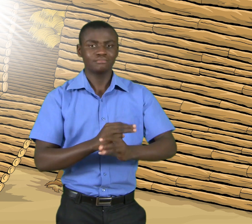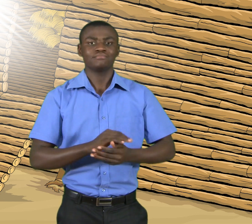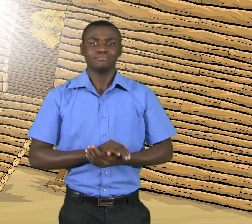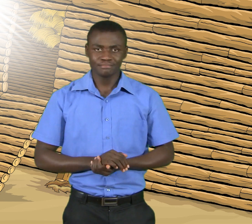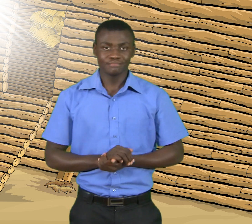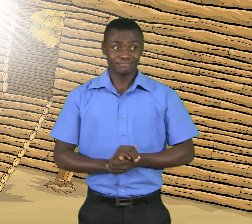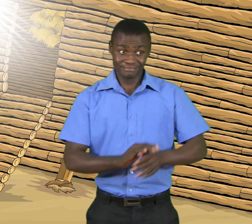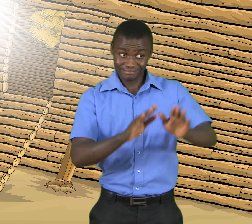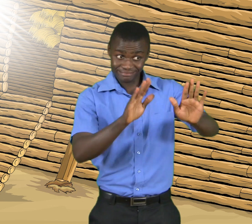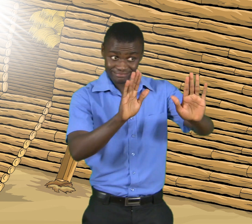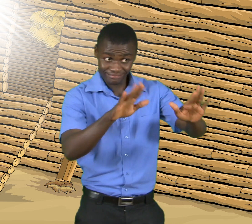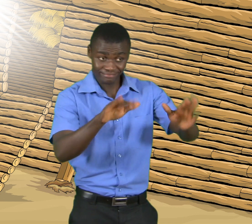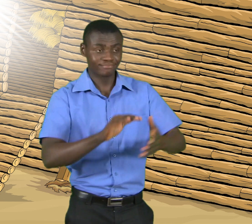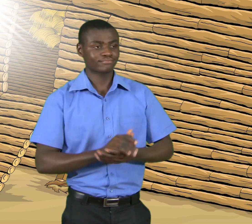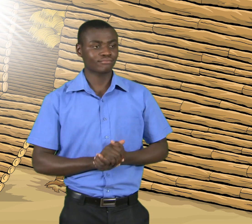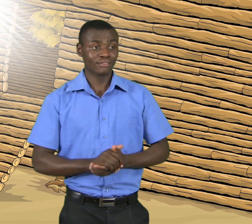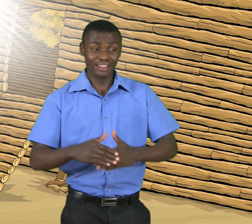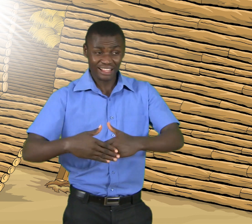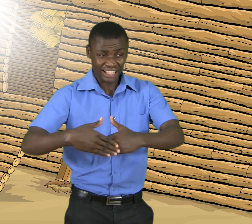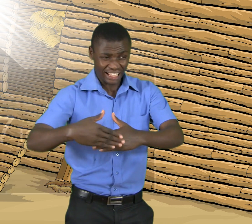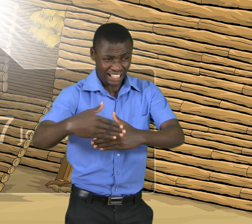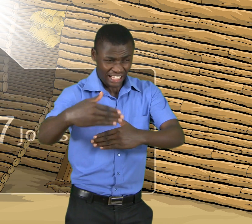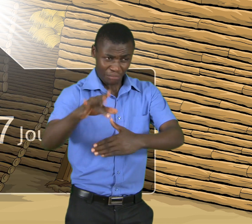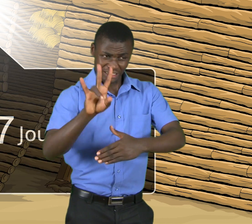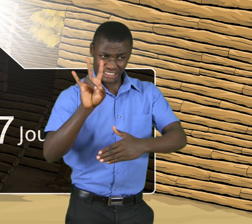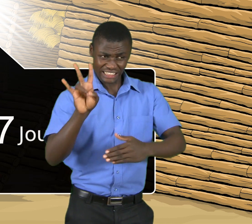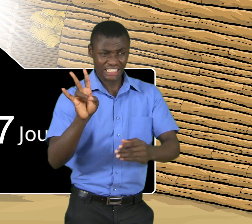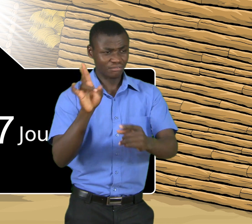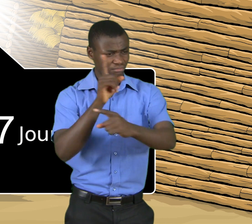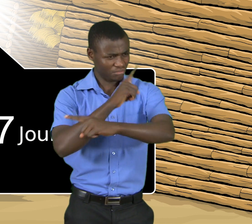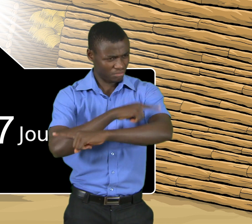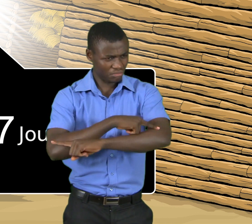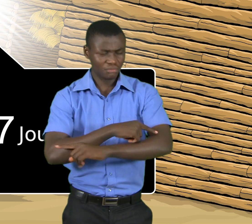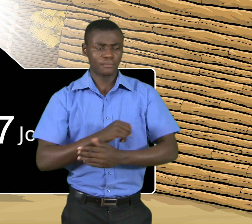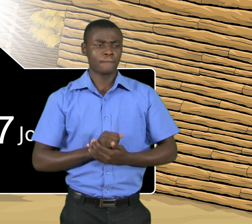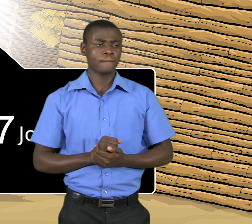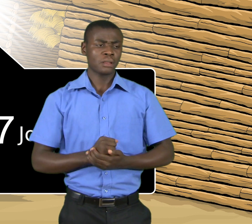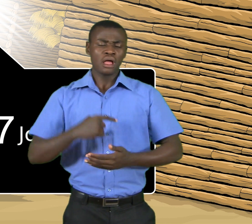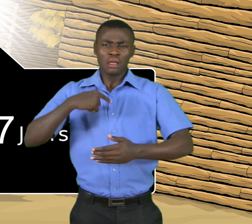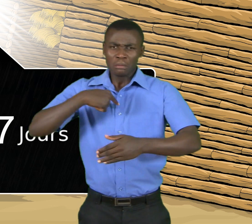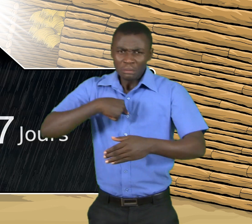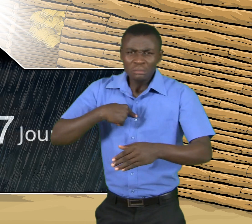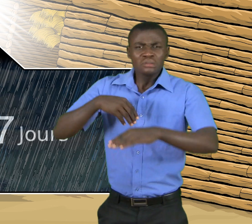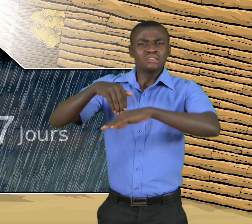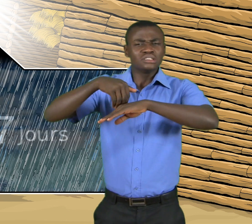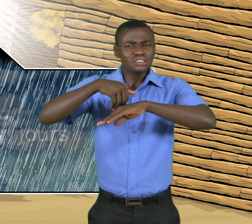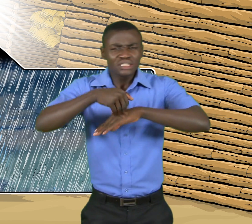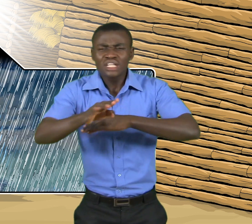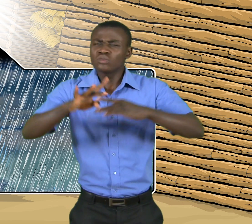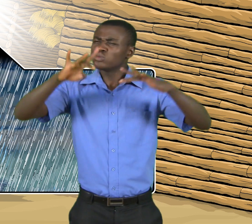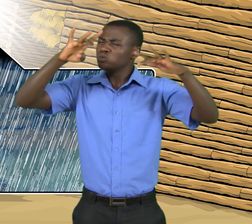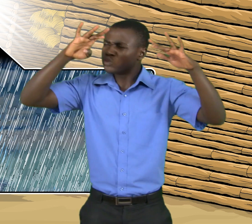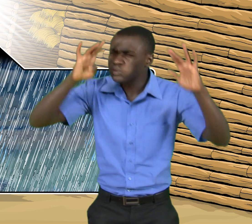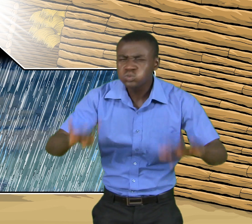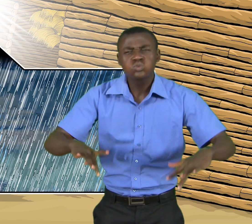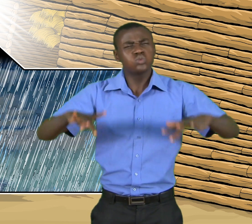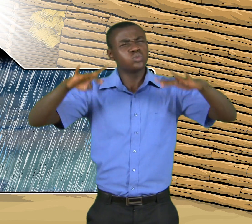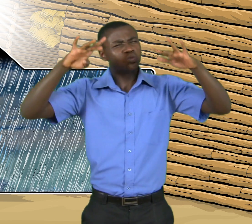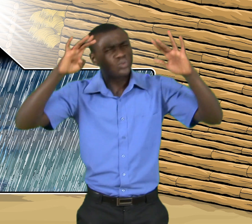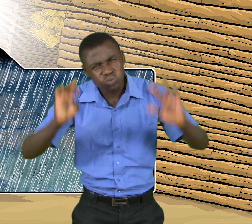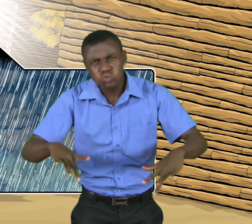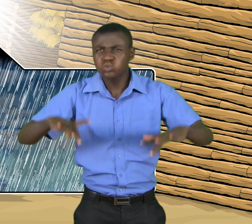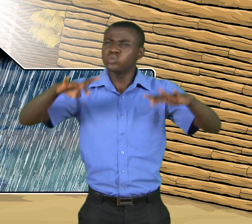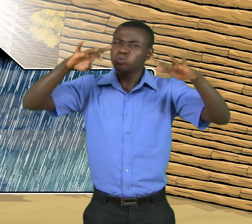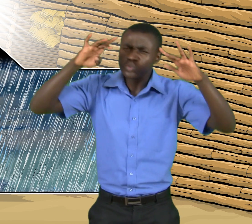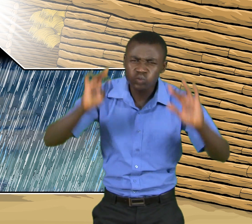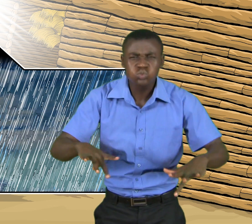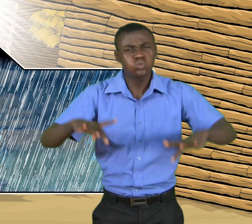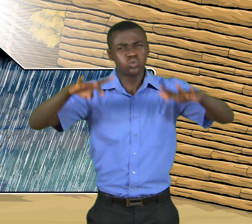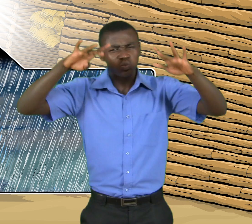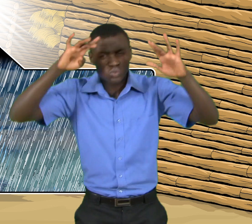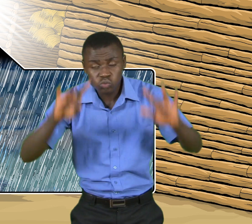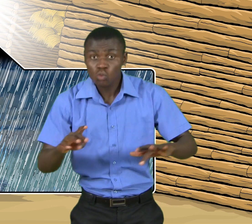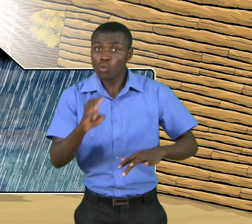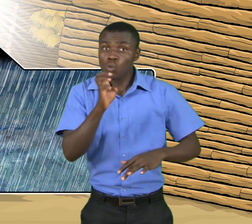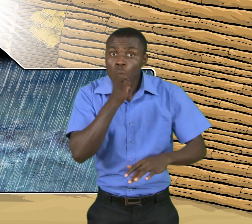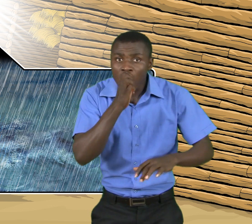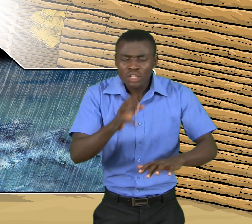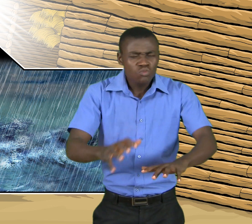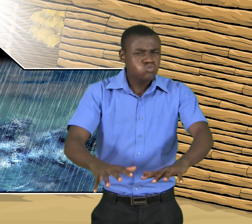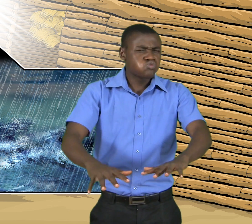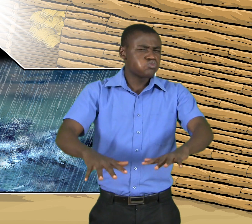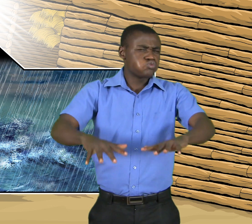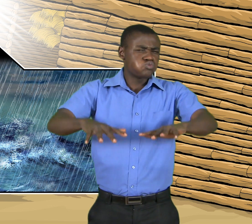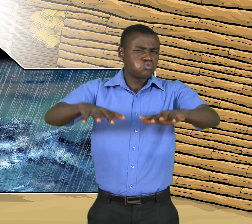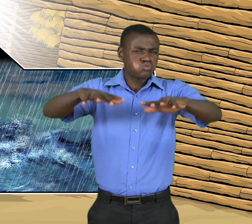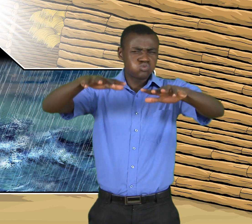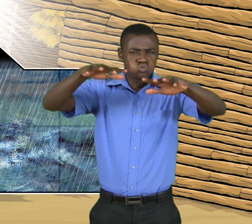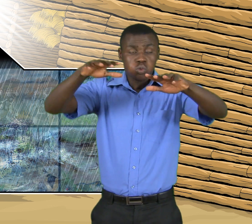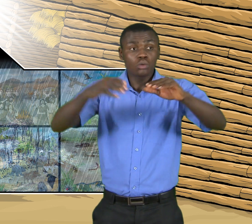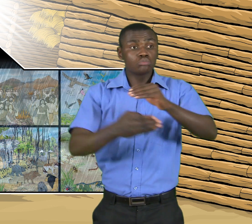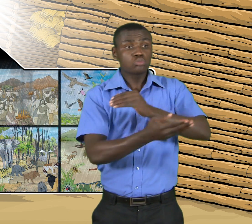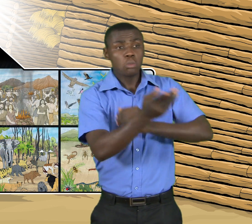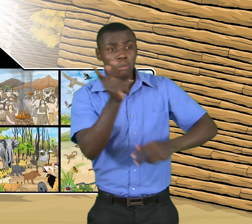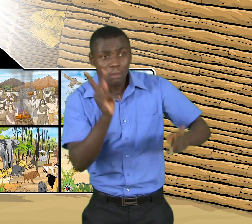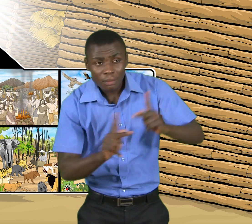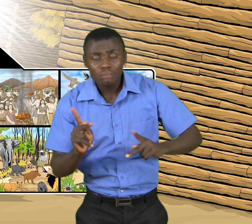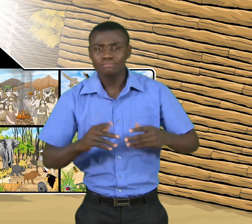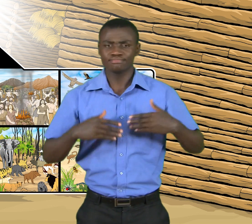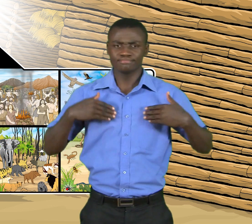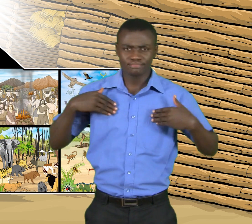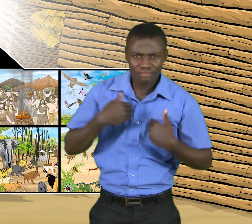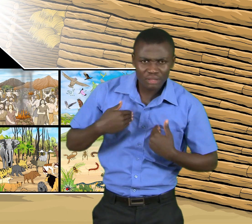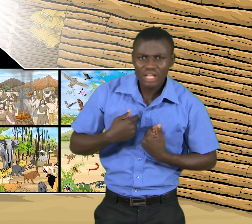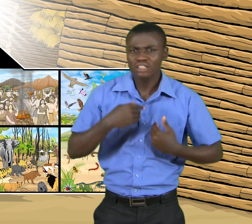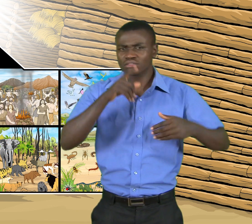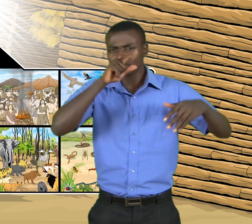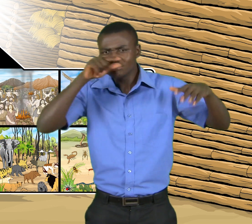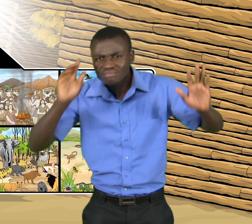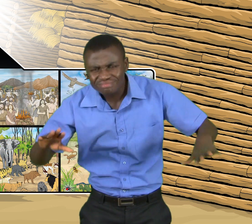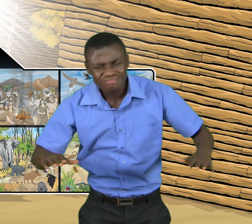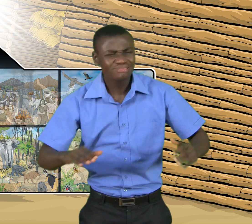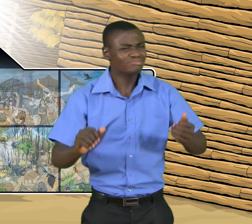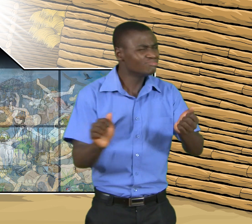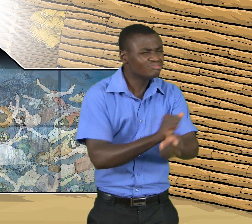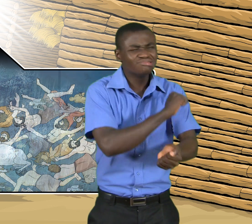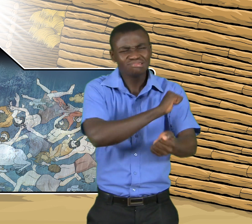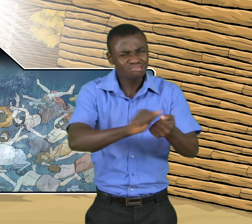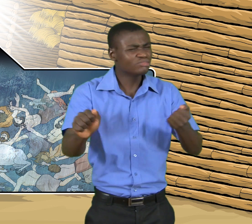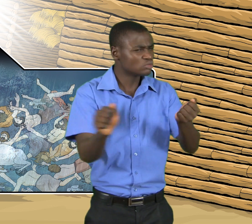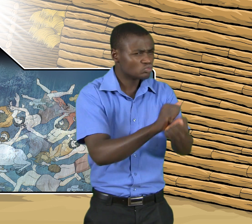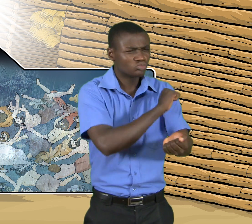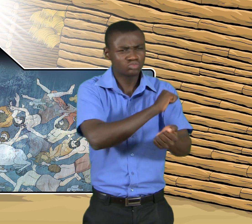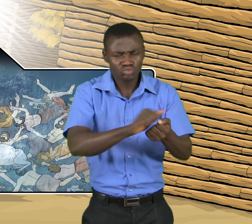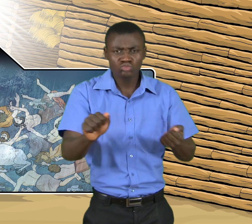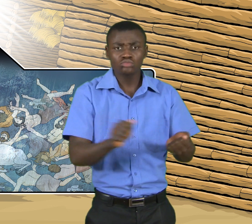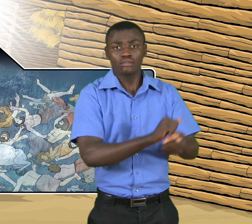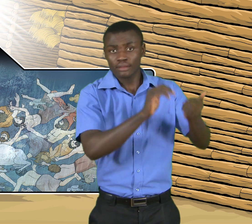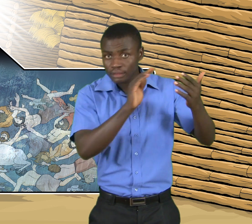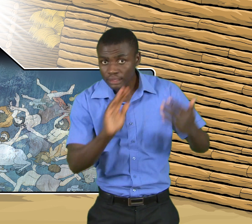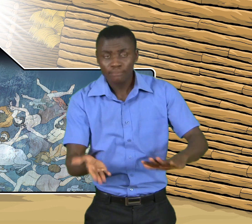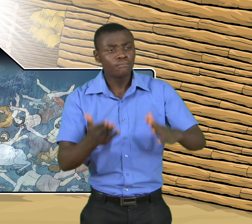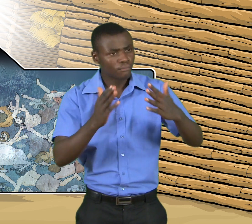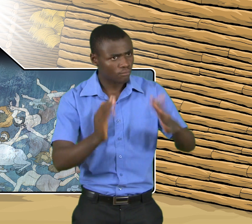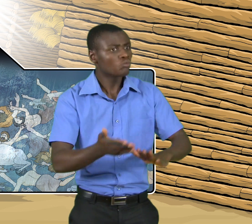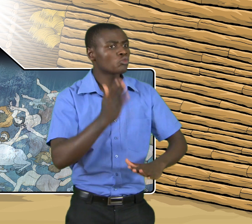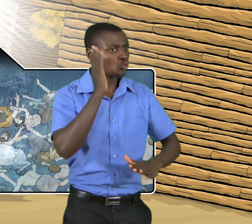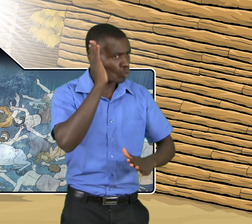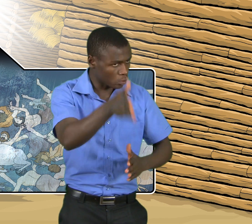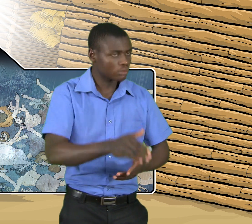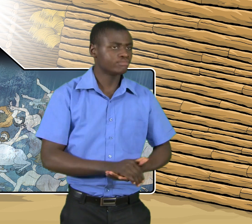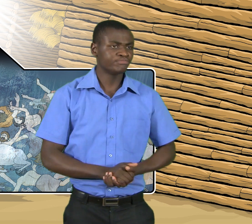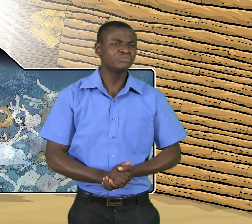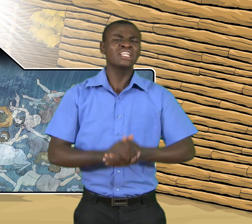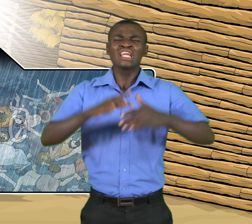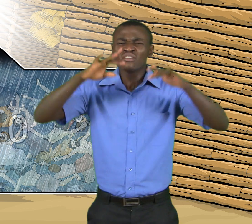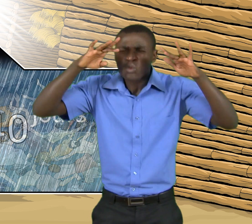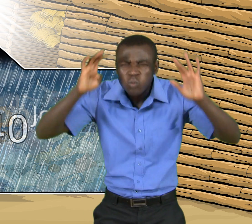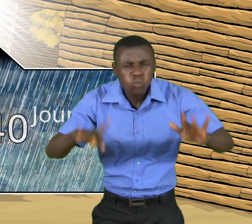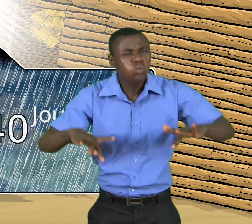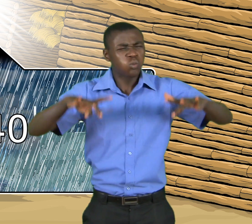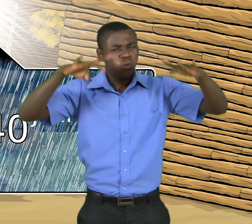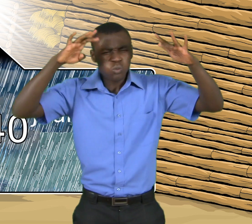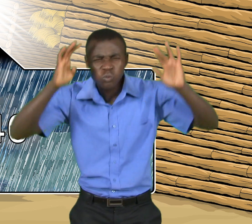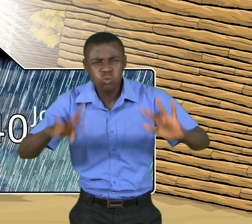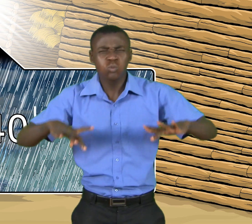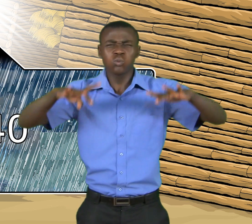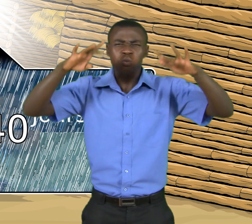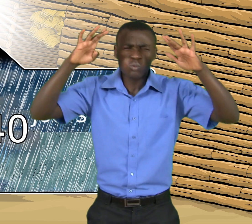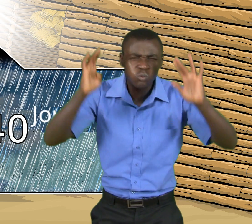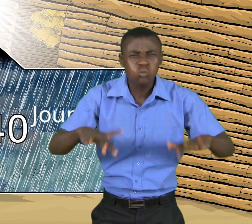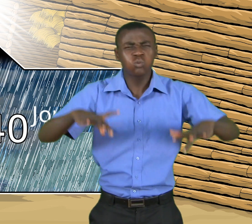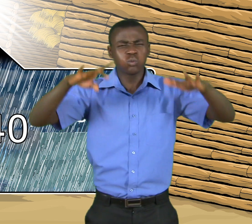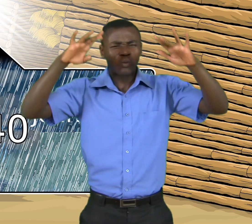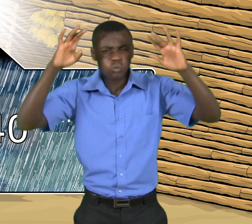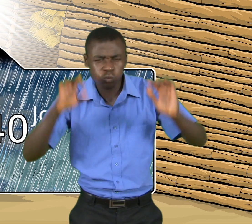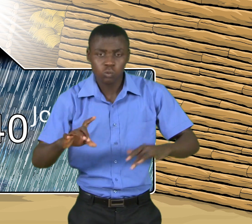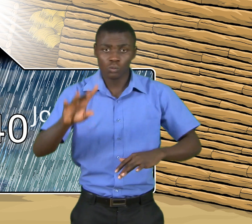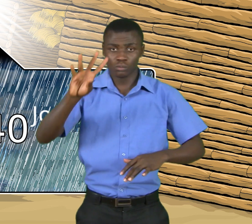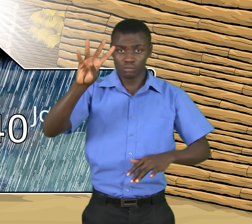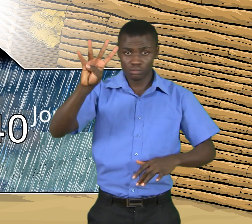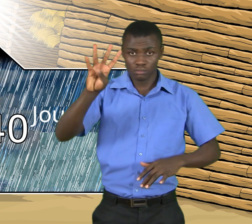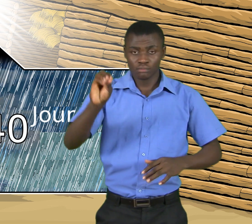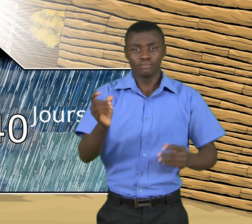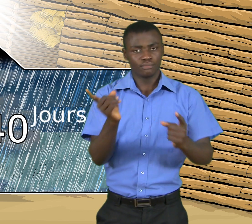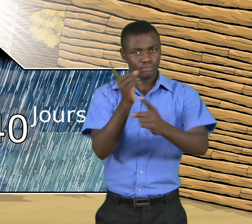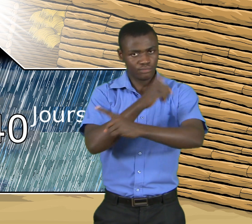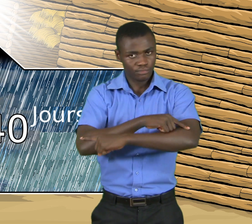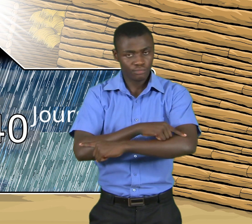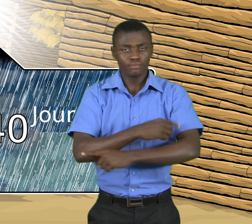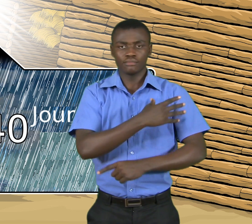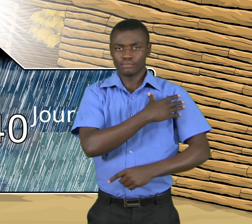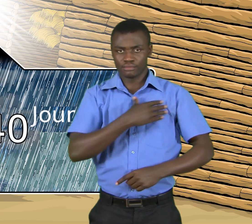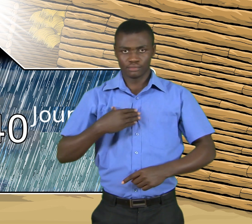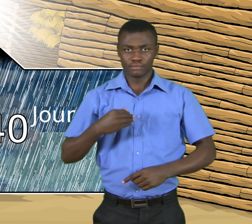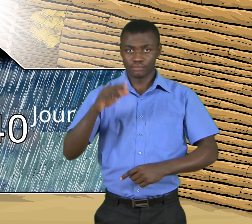For seven days from now I will send rain on the earth for forty days and forty nights, and I will wipe from the face of the earth every living thing I have made.”